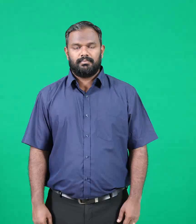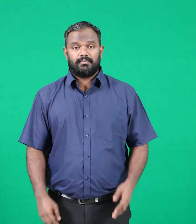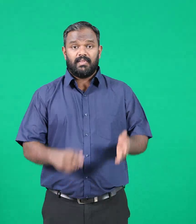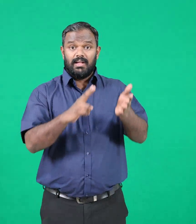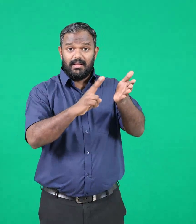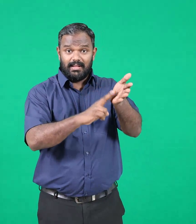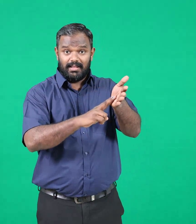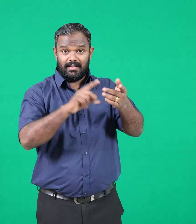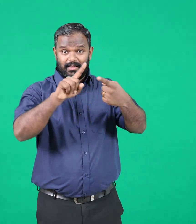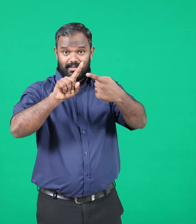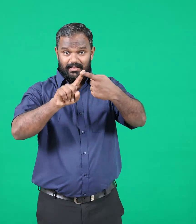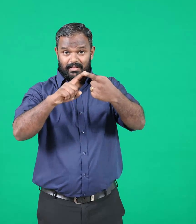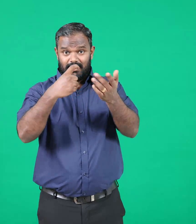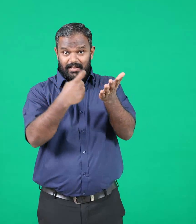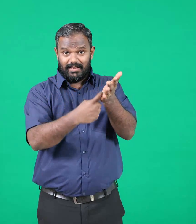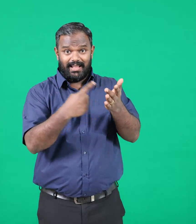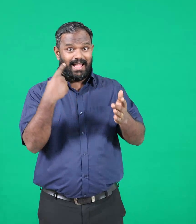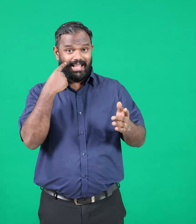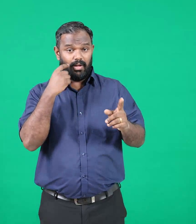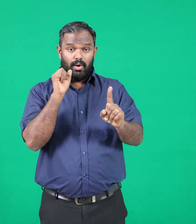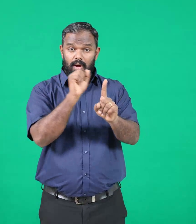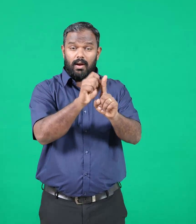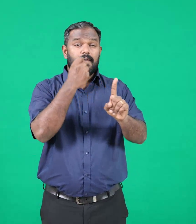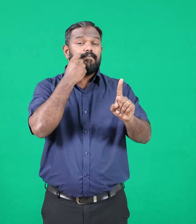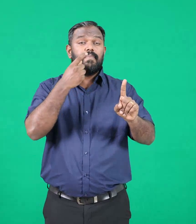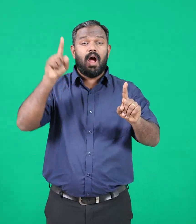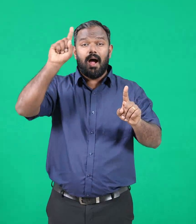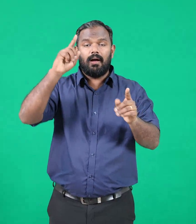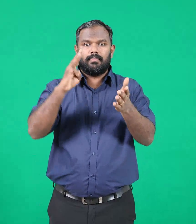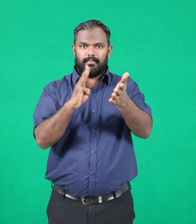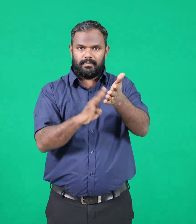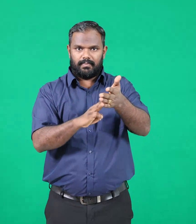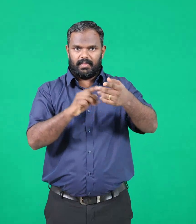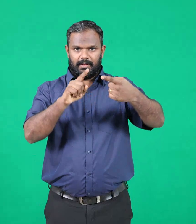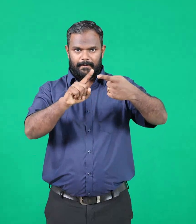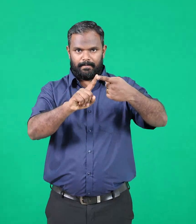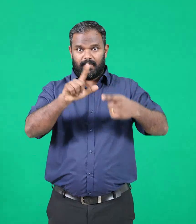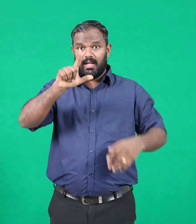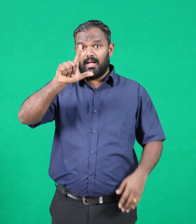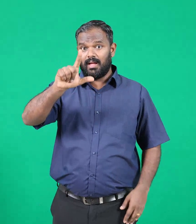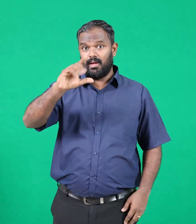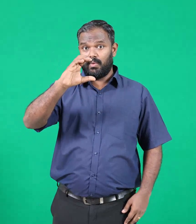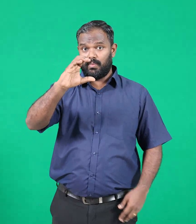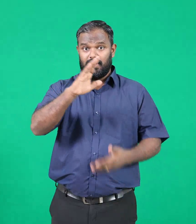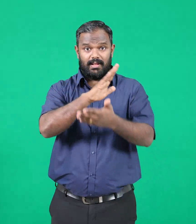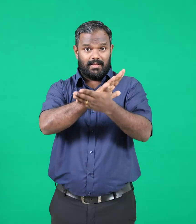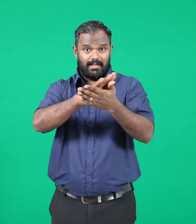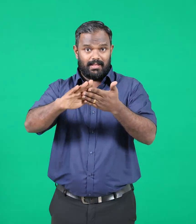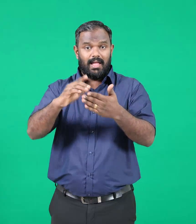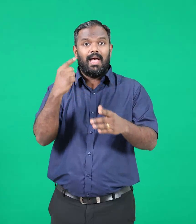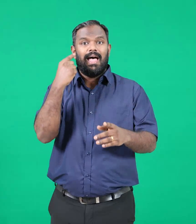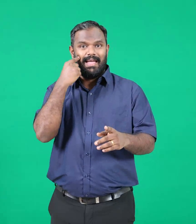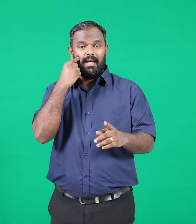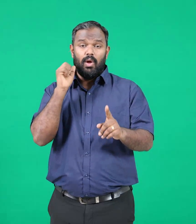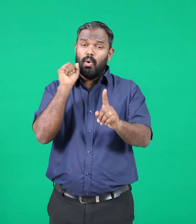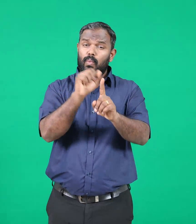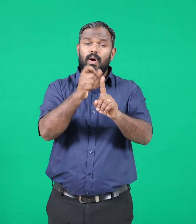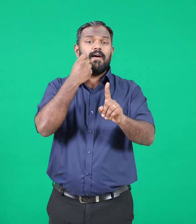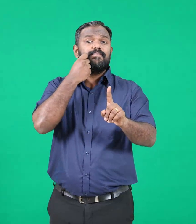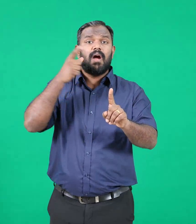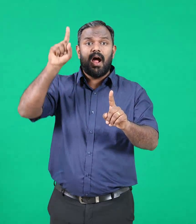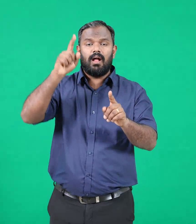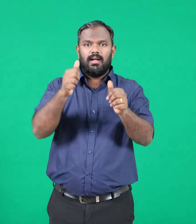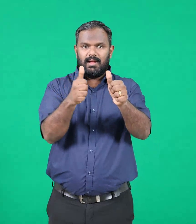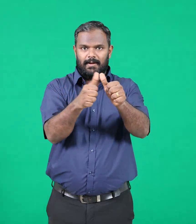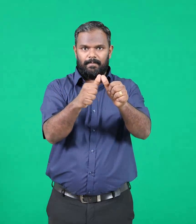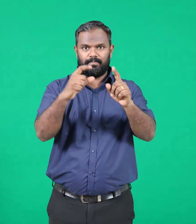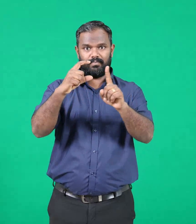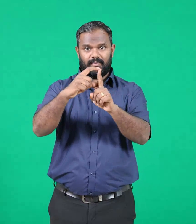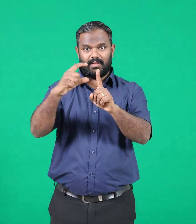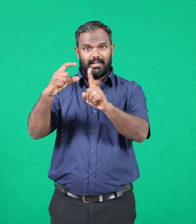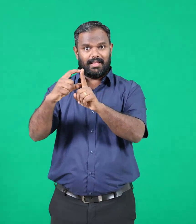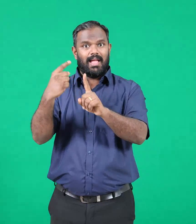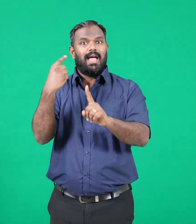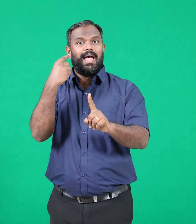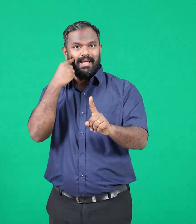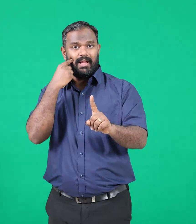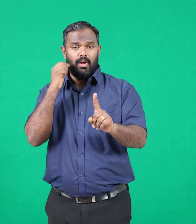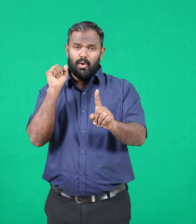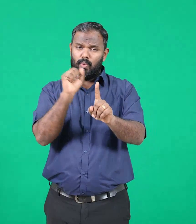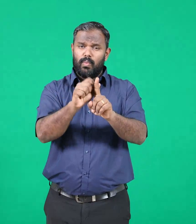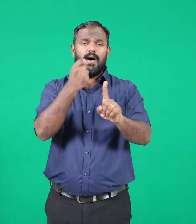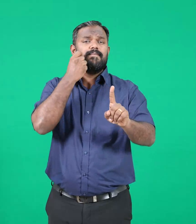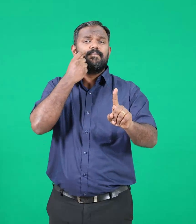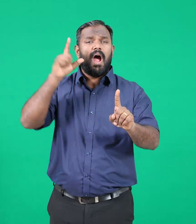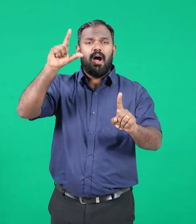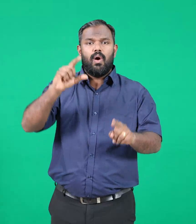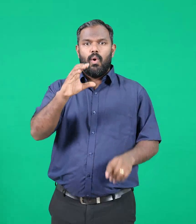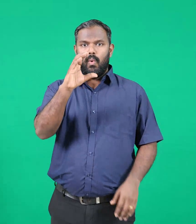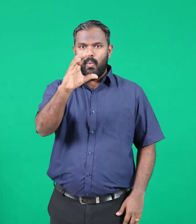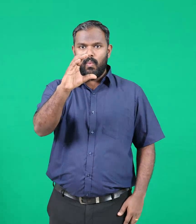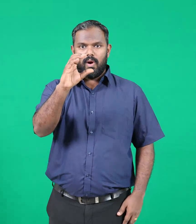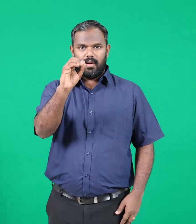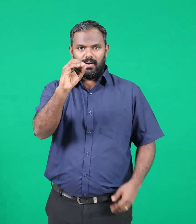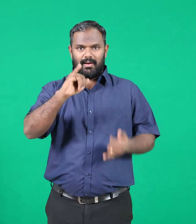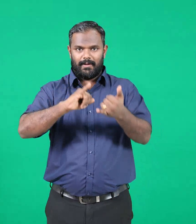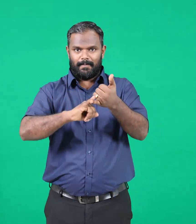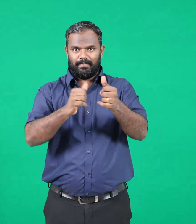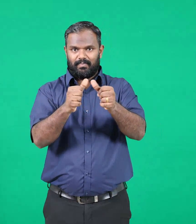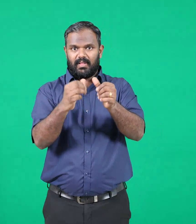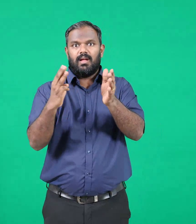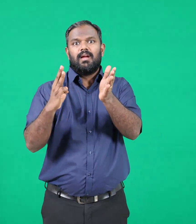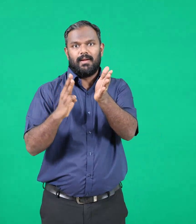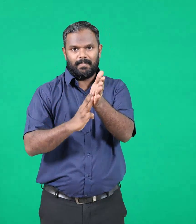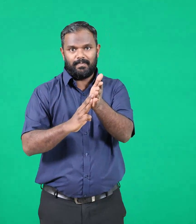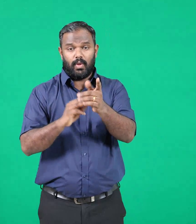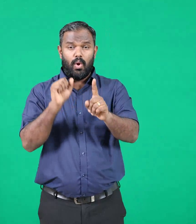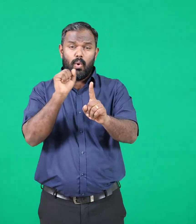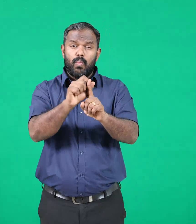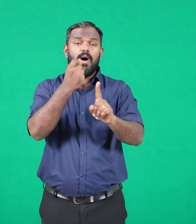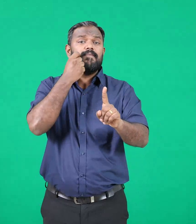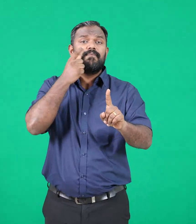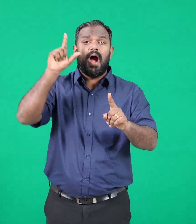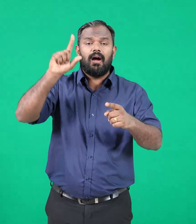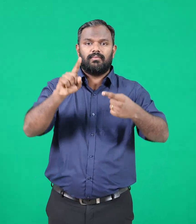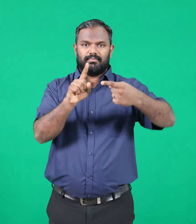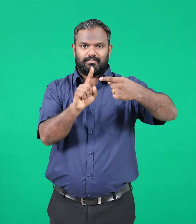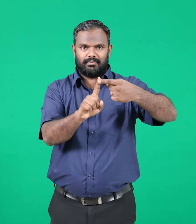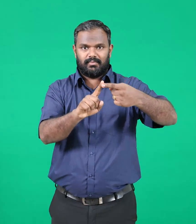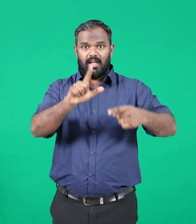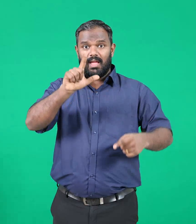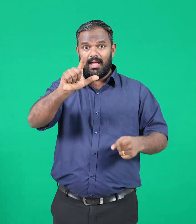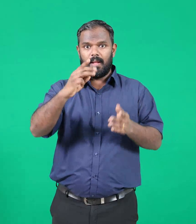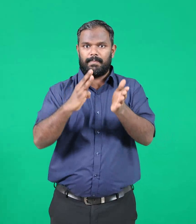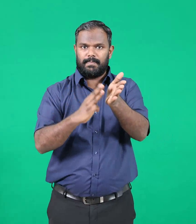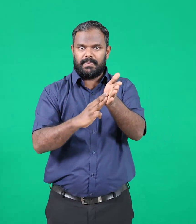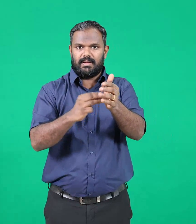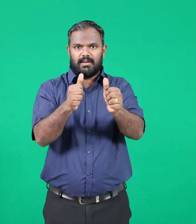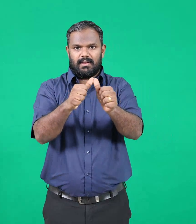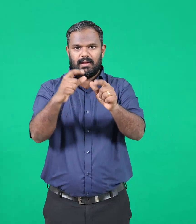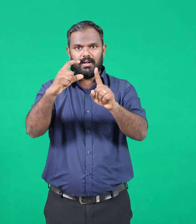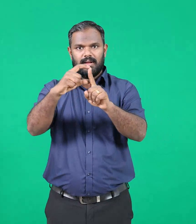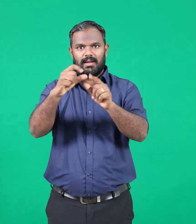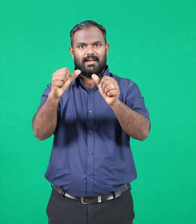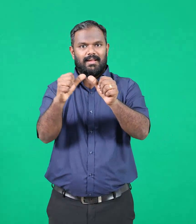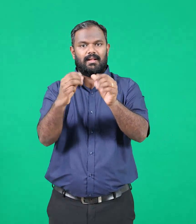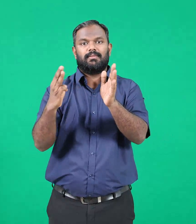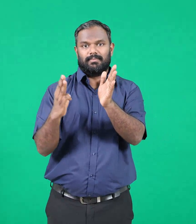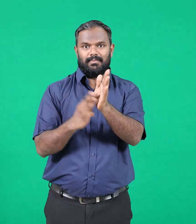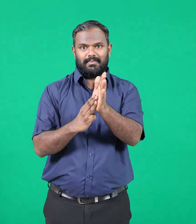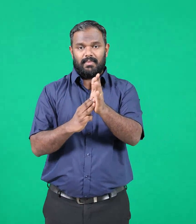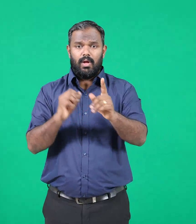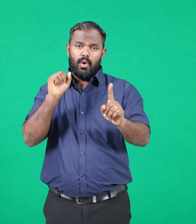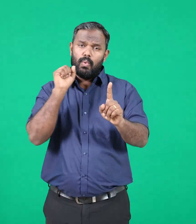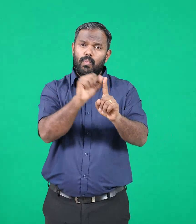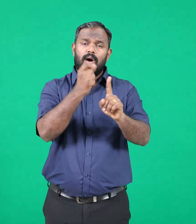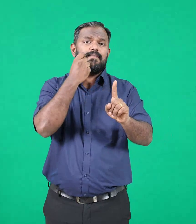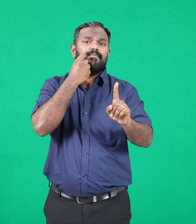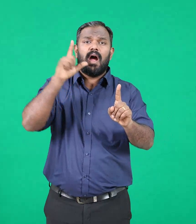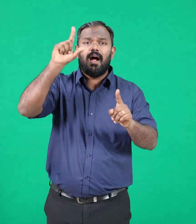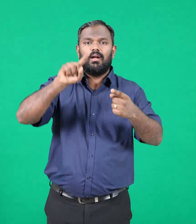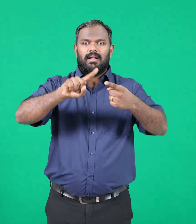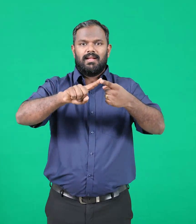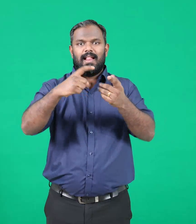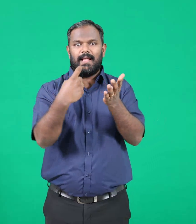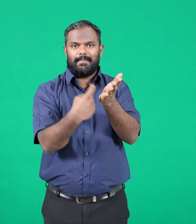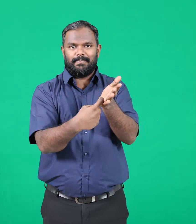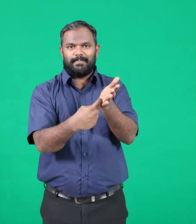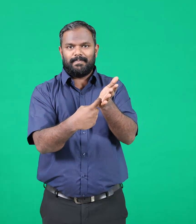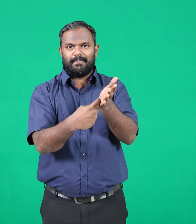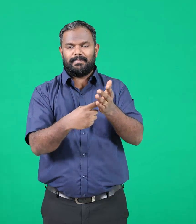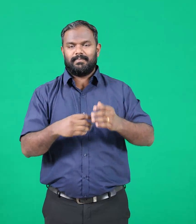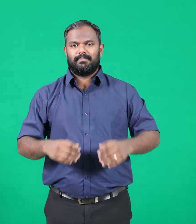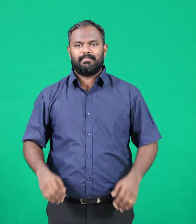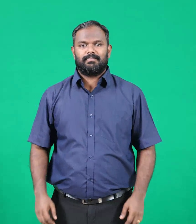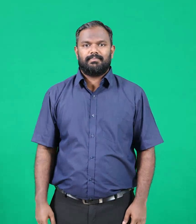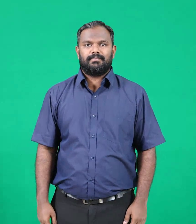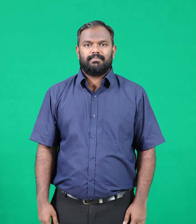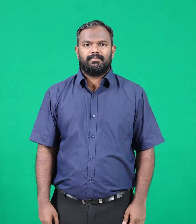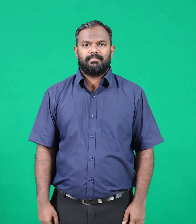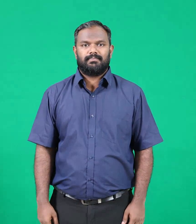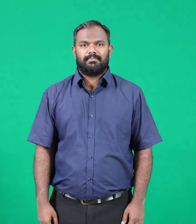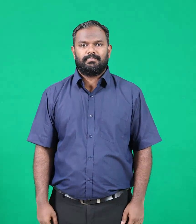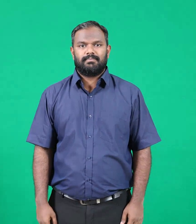the son of Melchi, the son of Addi, the son of Cosam, the son of Elmadam, the son of Er,